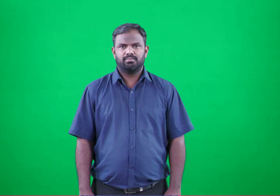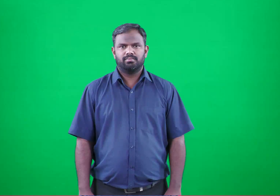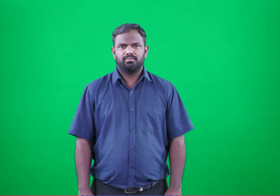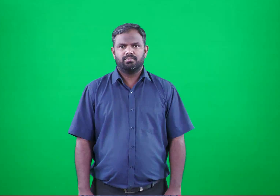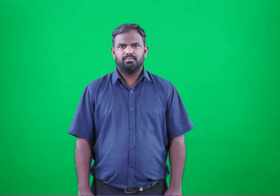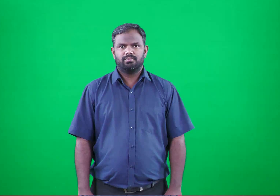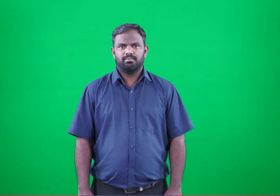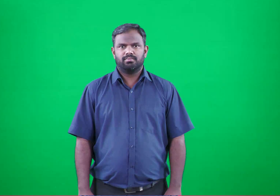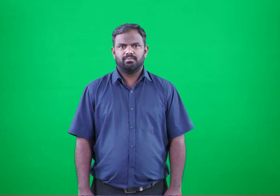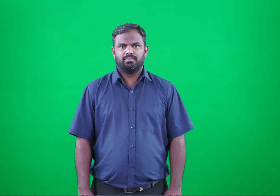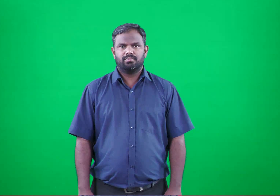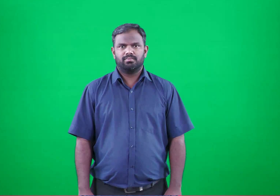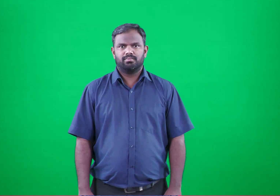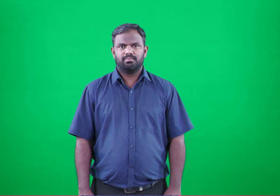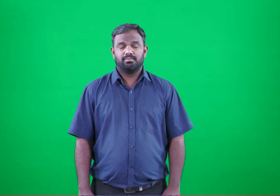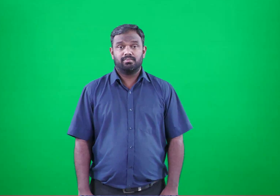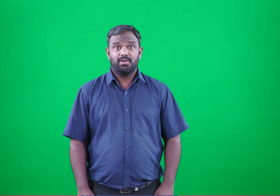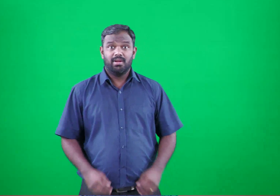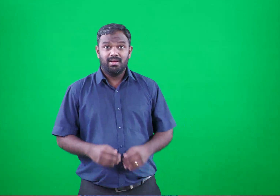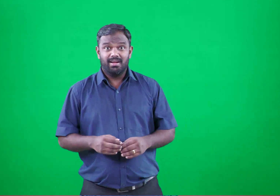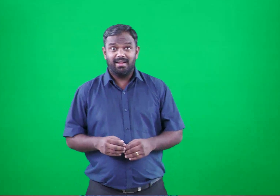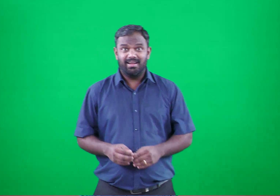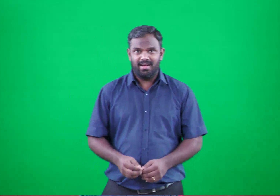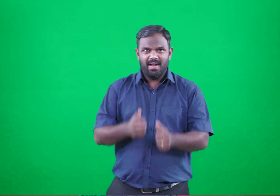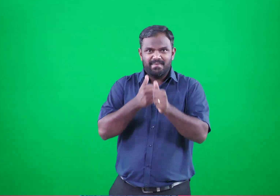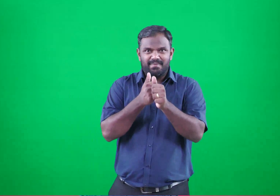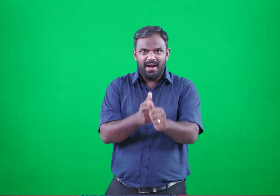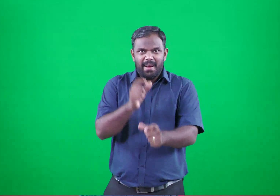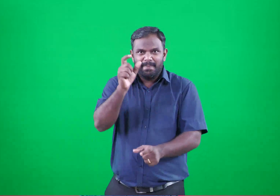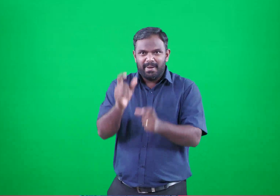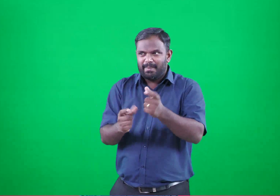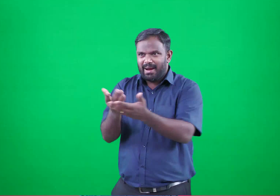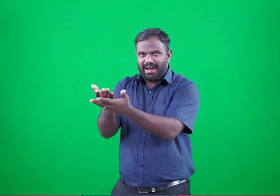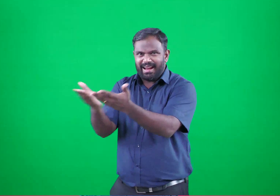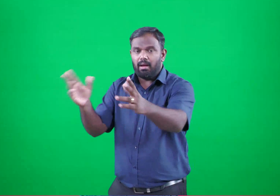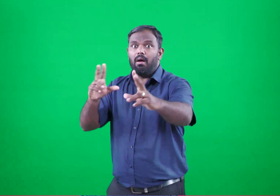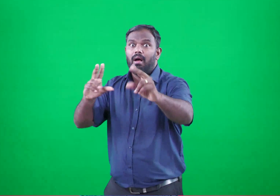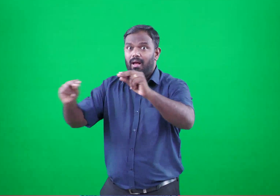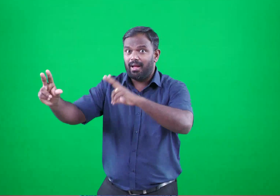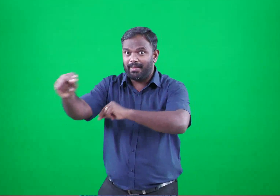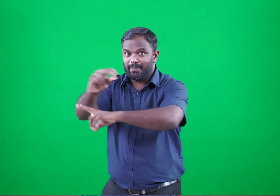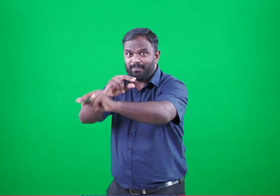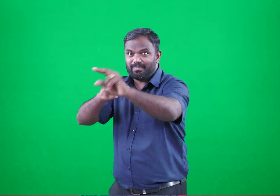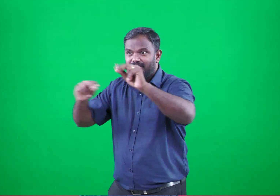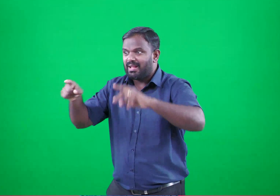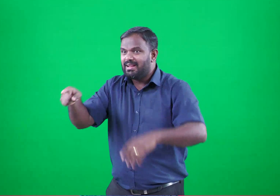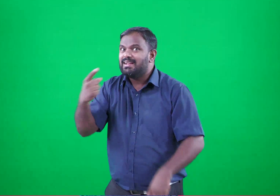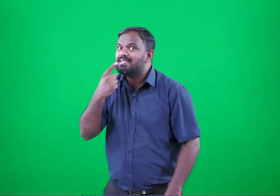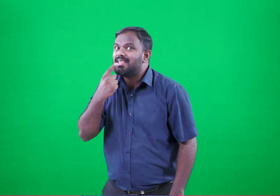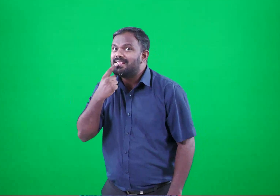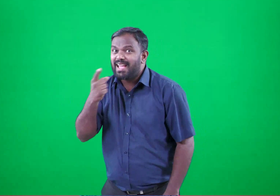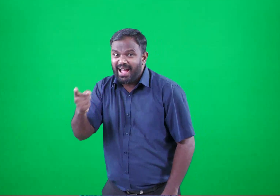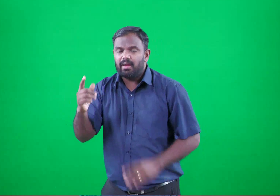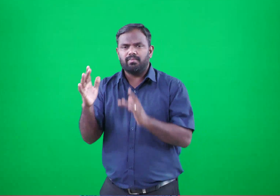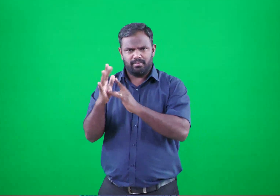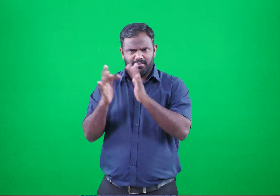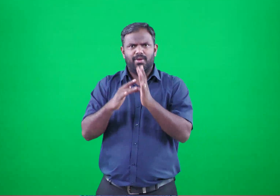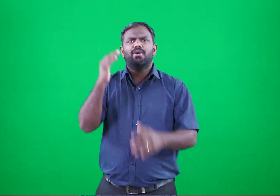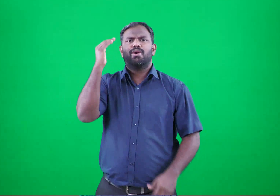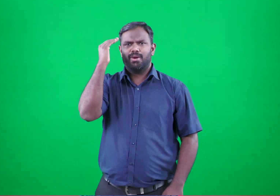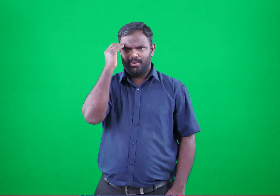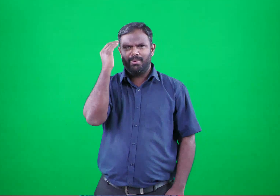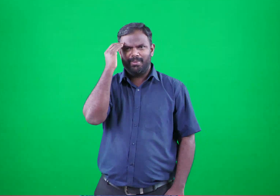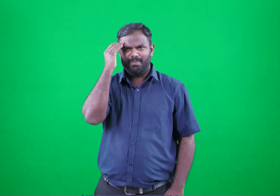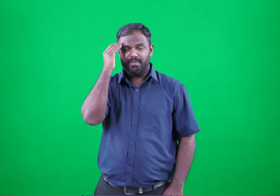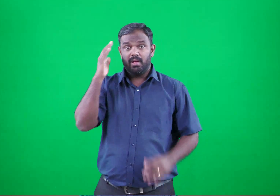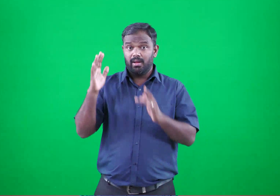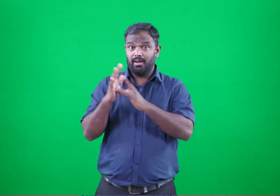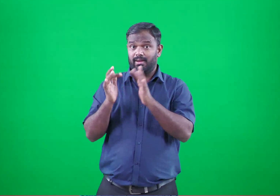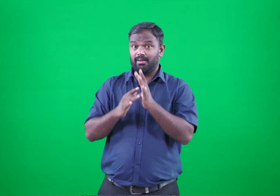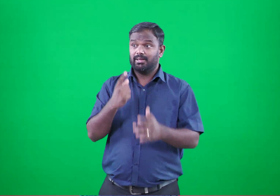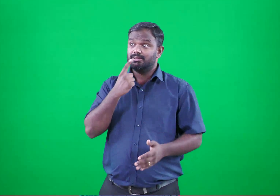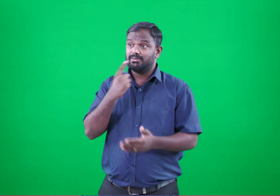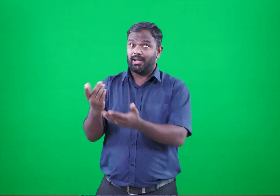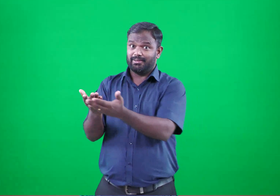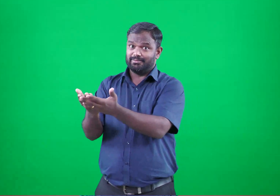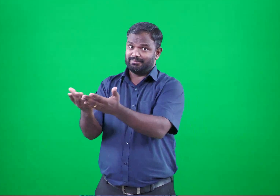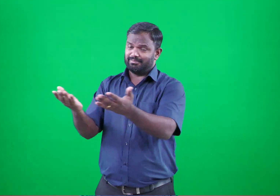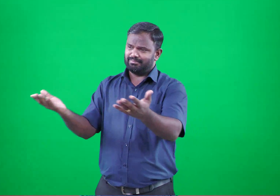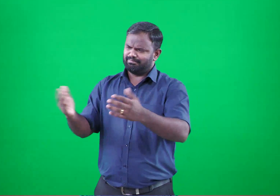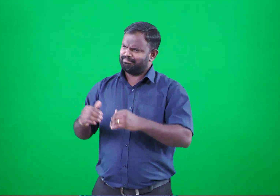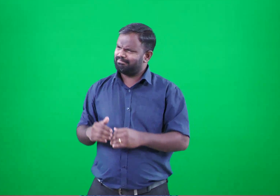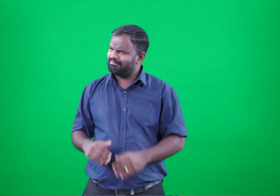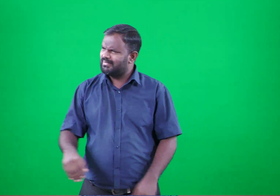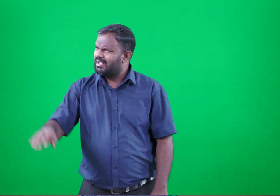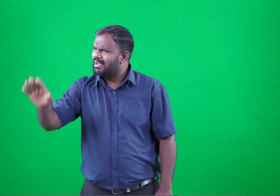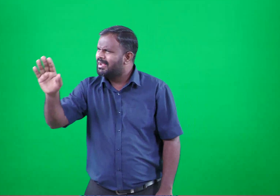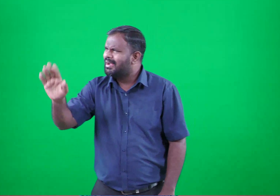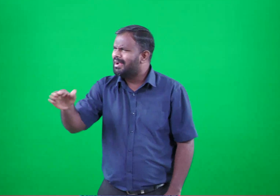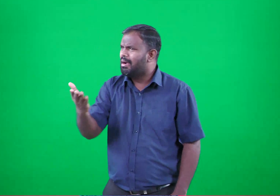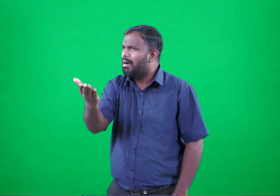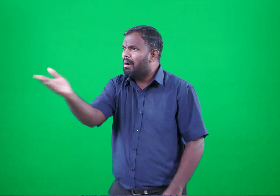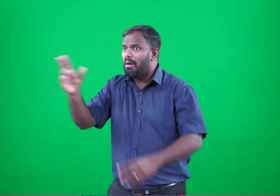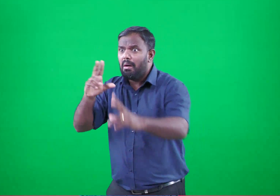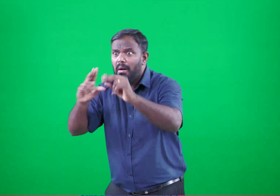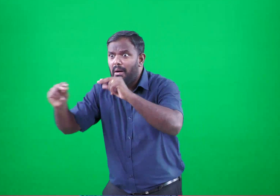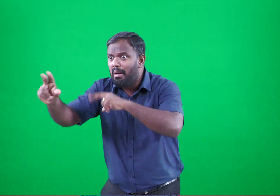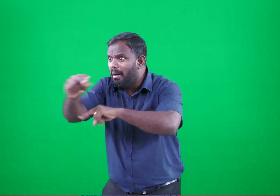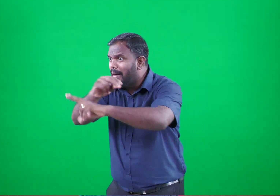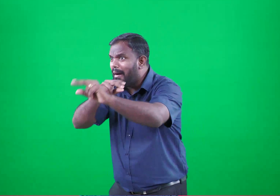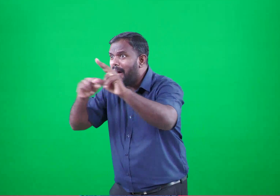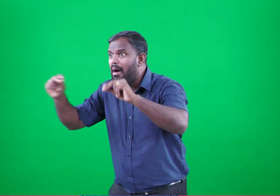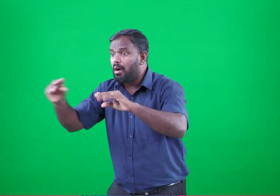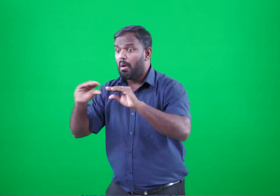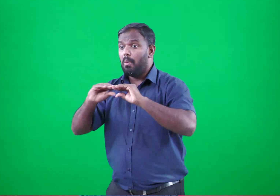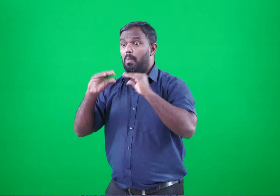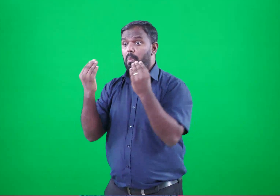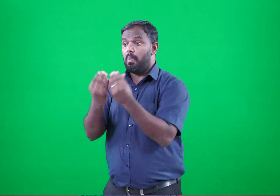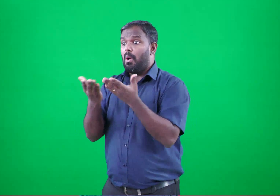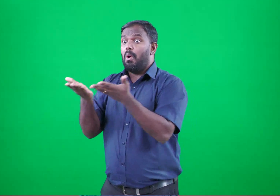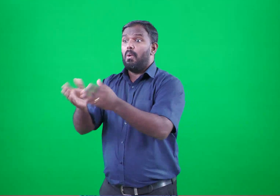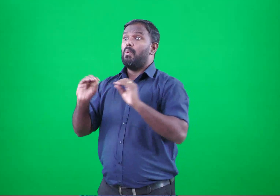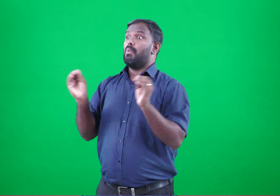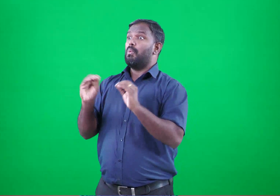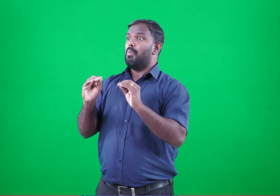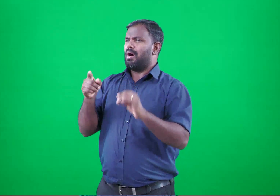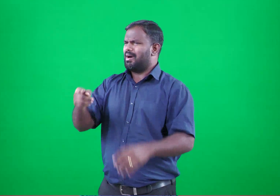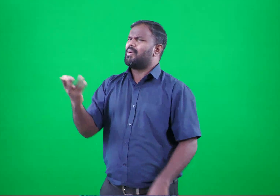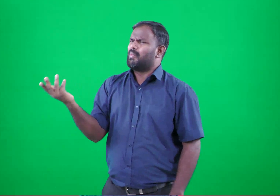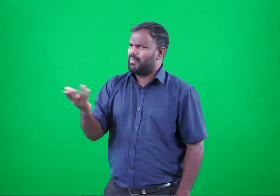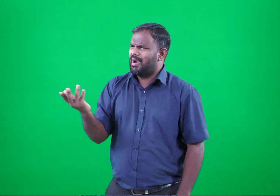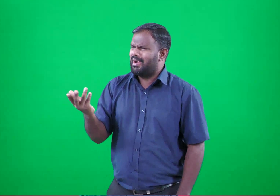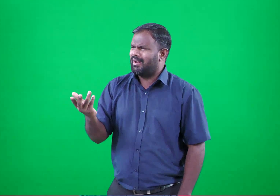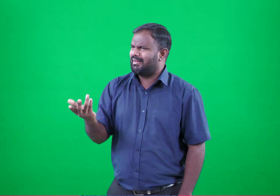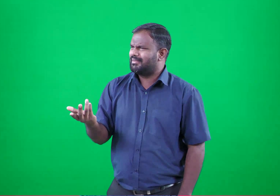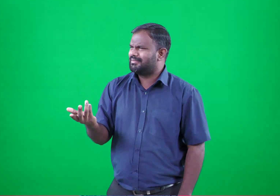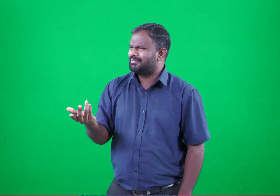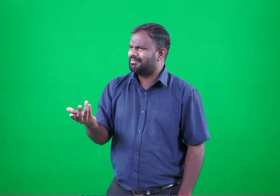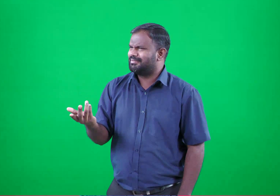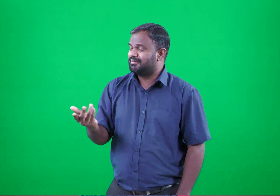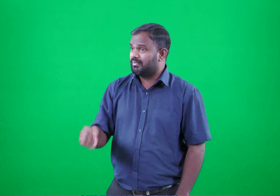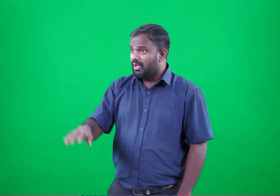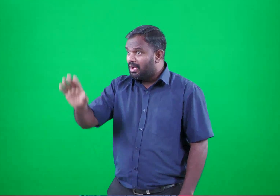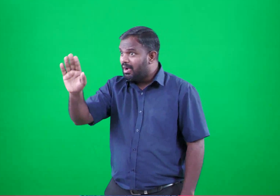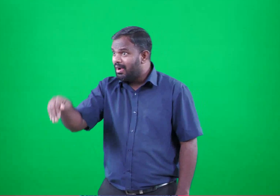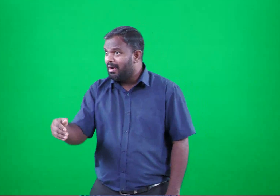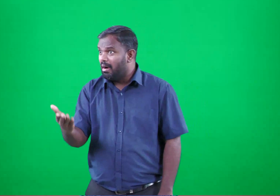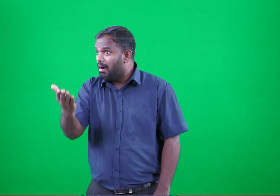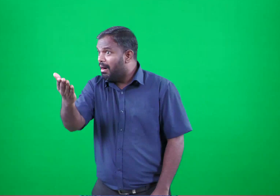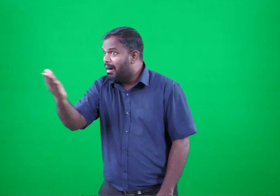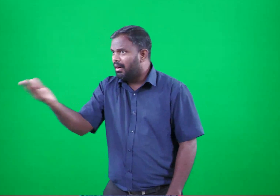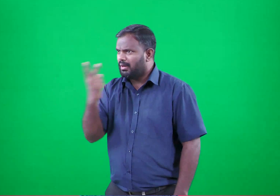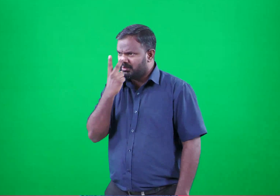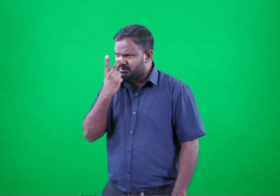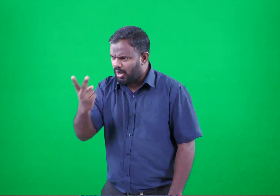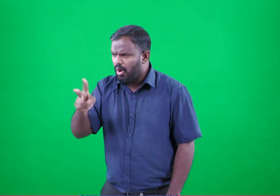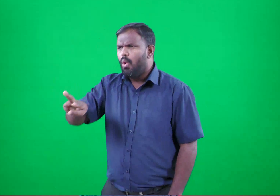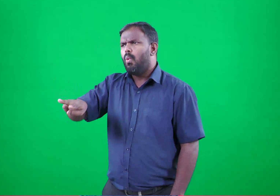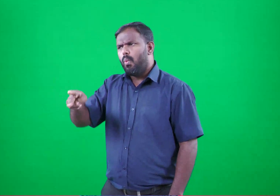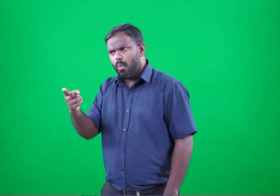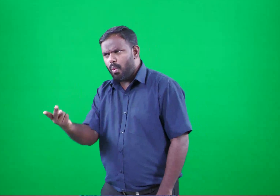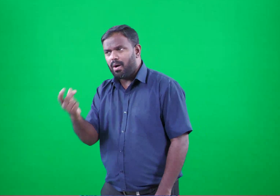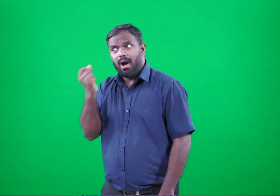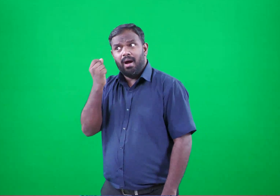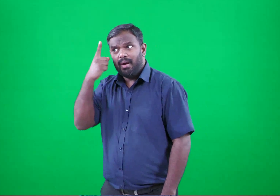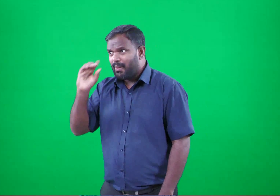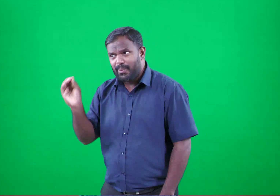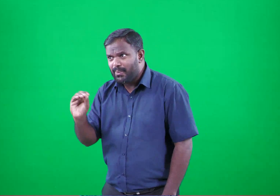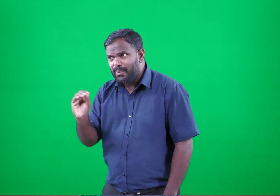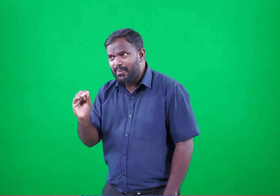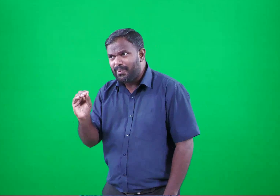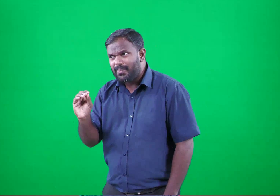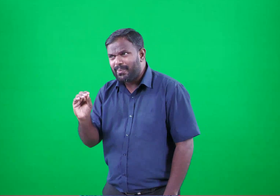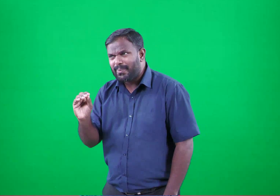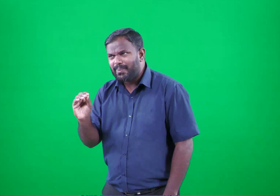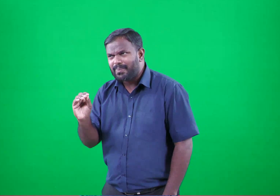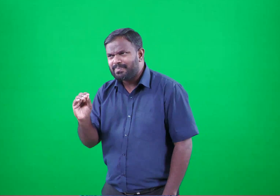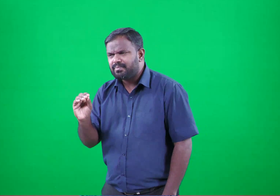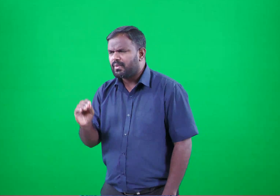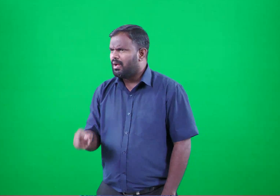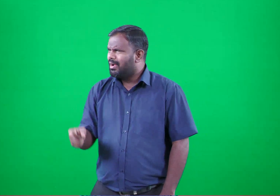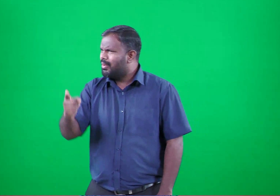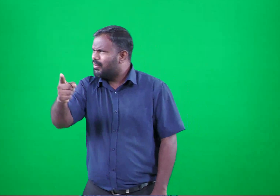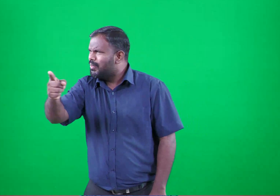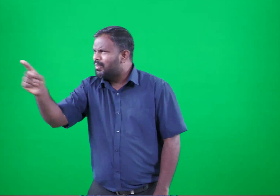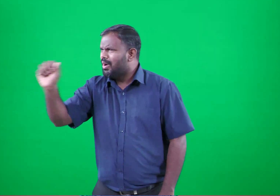Aware of their conversation, Jesus asked them, "Why are you debating about having no bread?